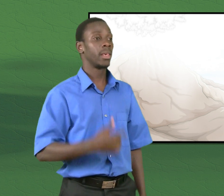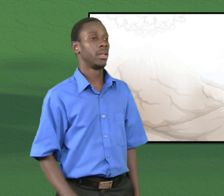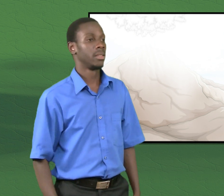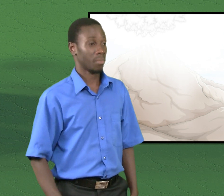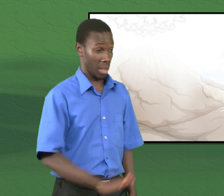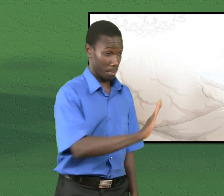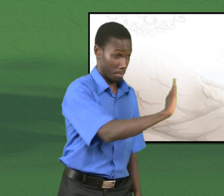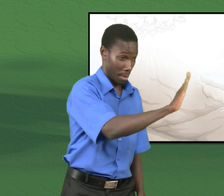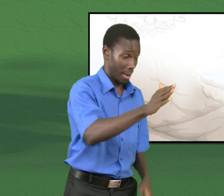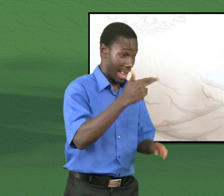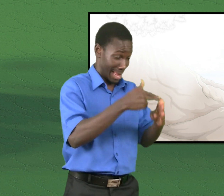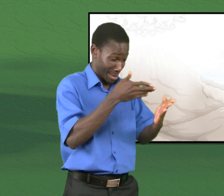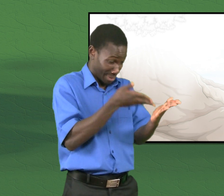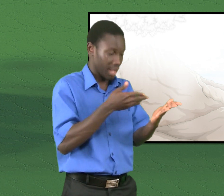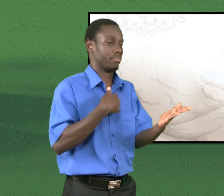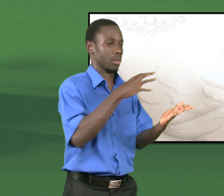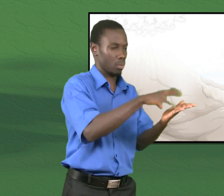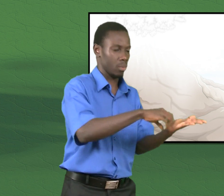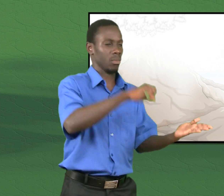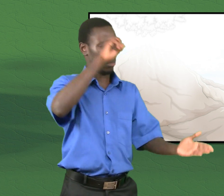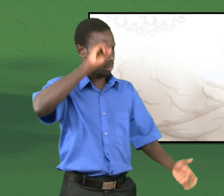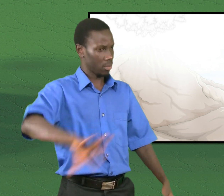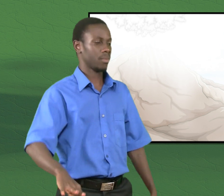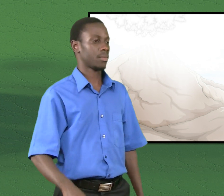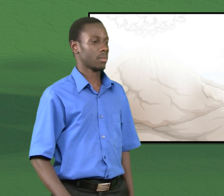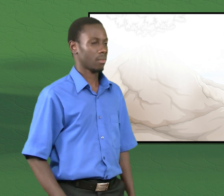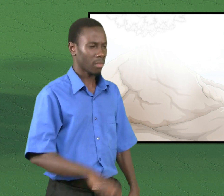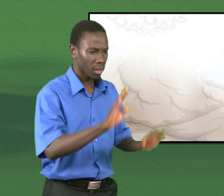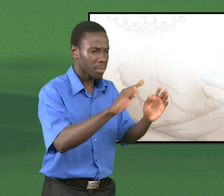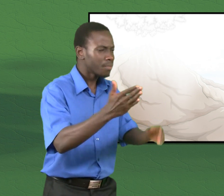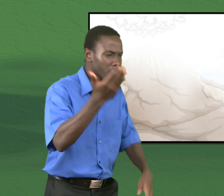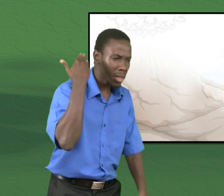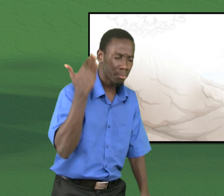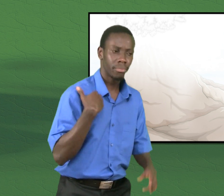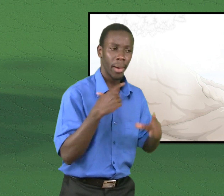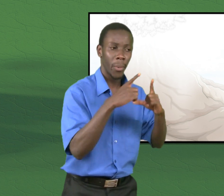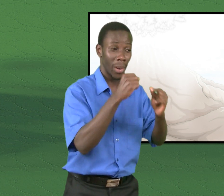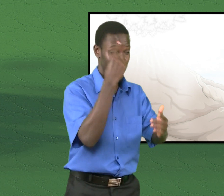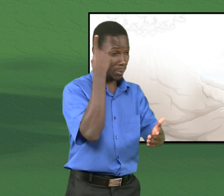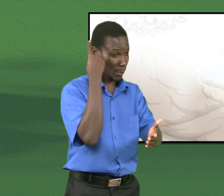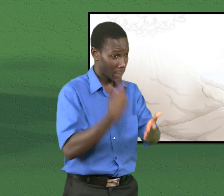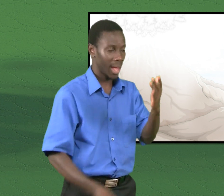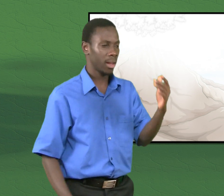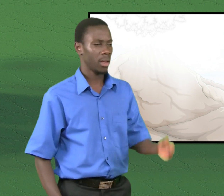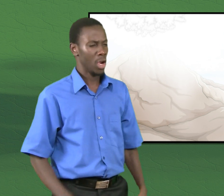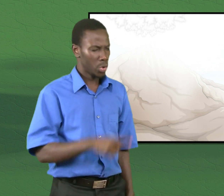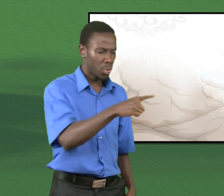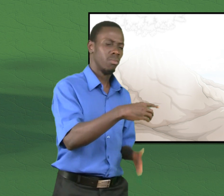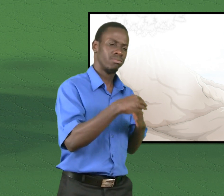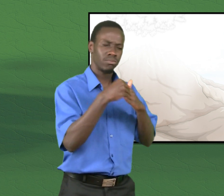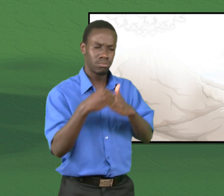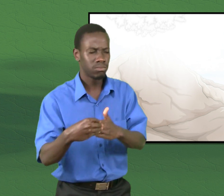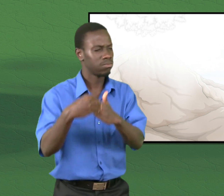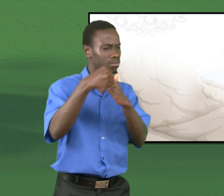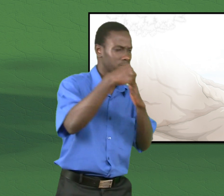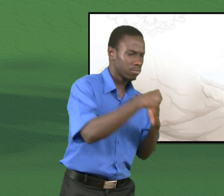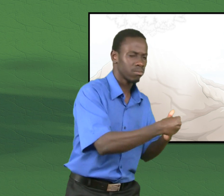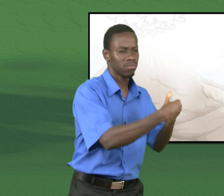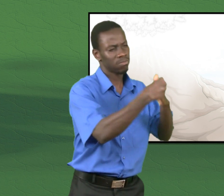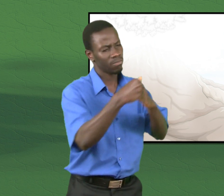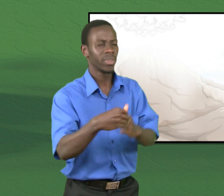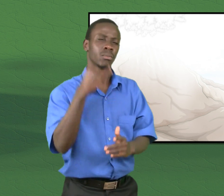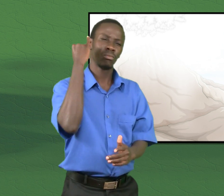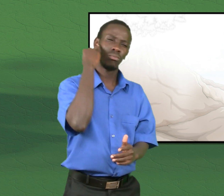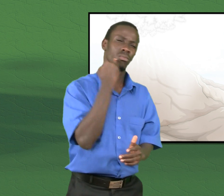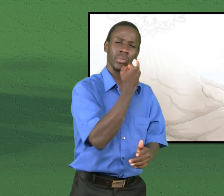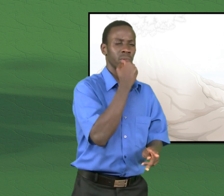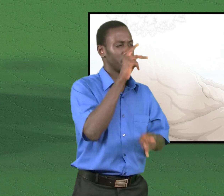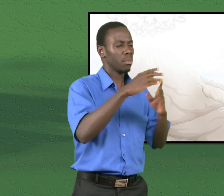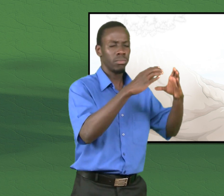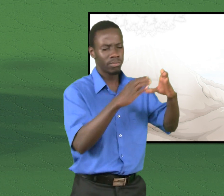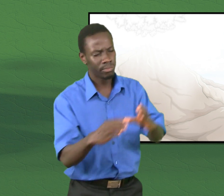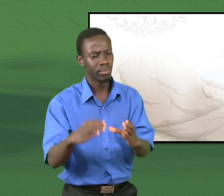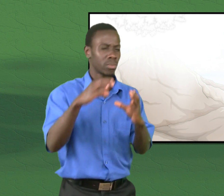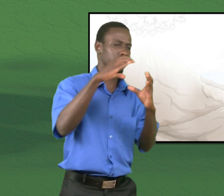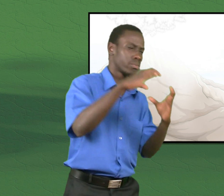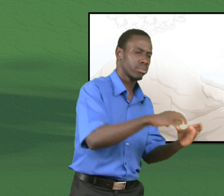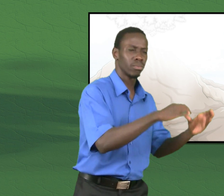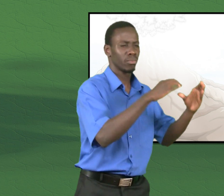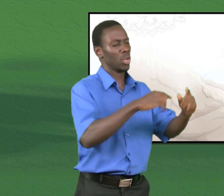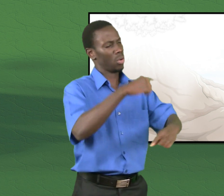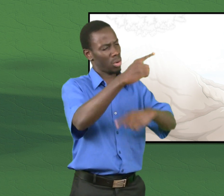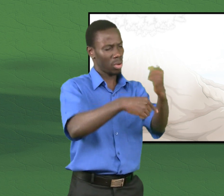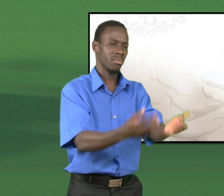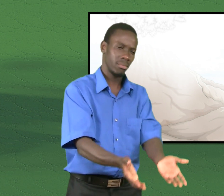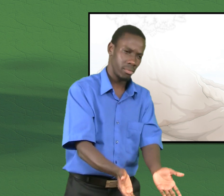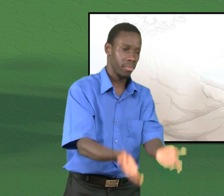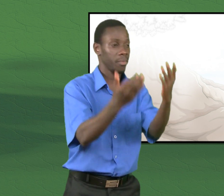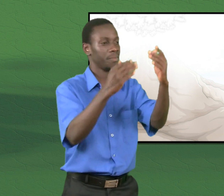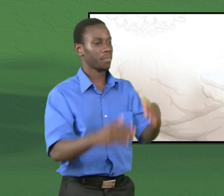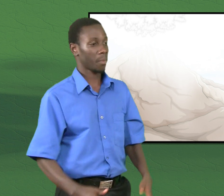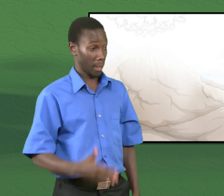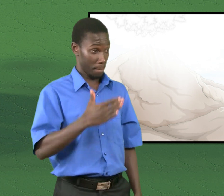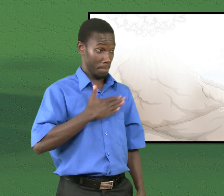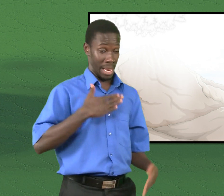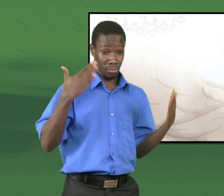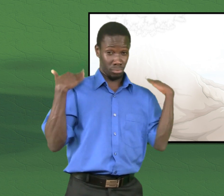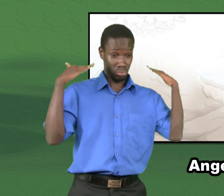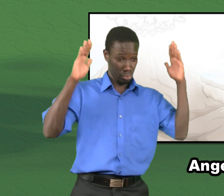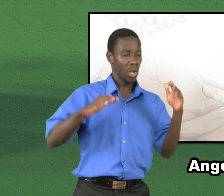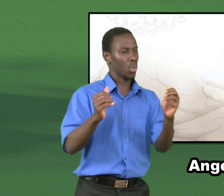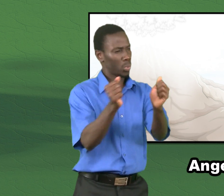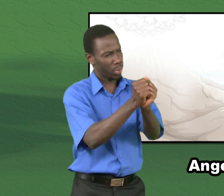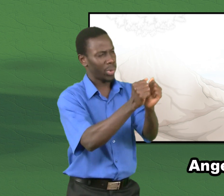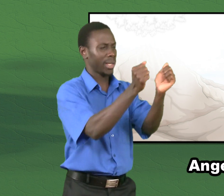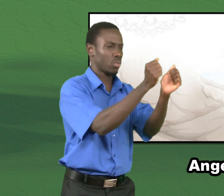Now go, lead the people to the place I described.